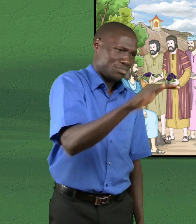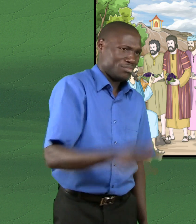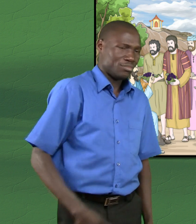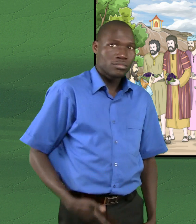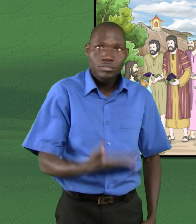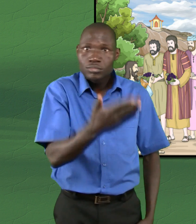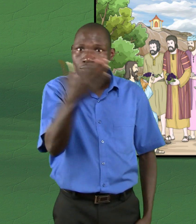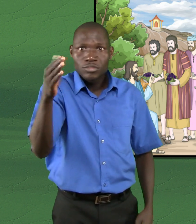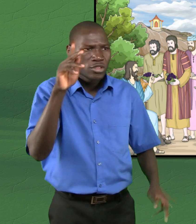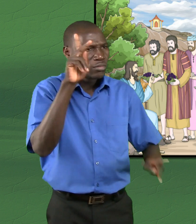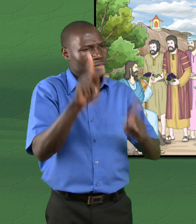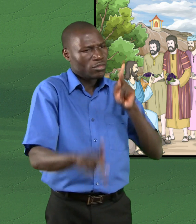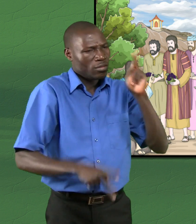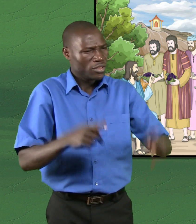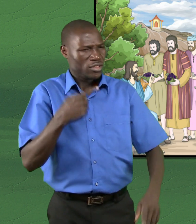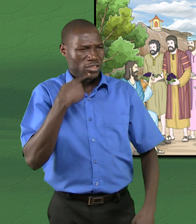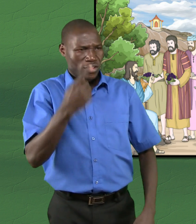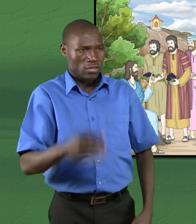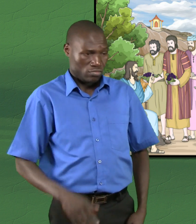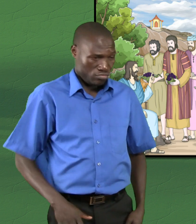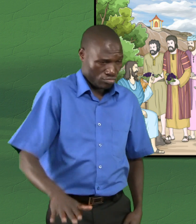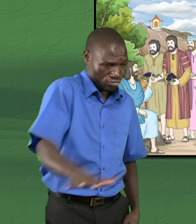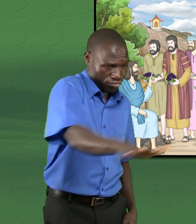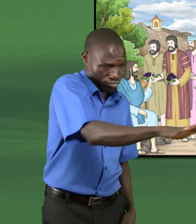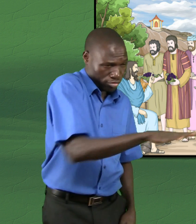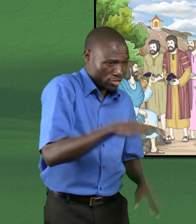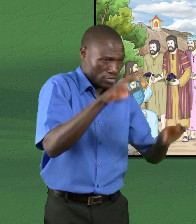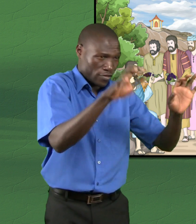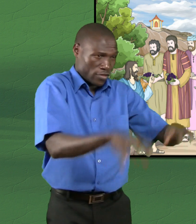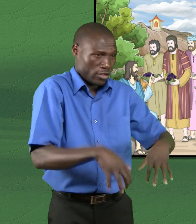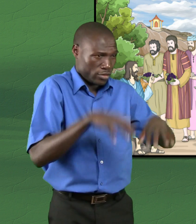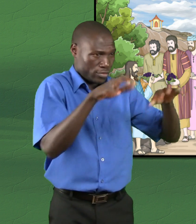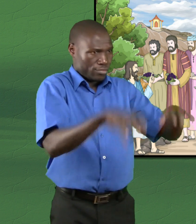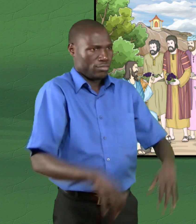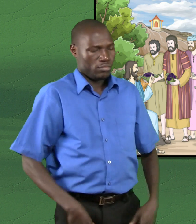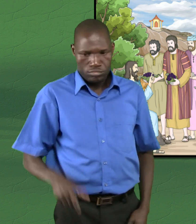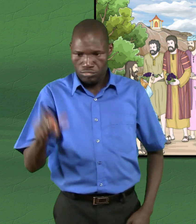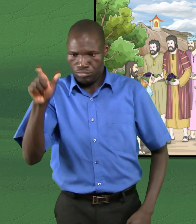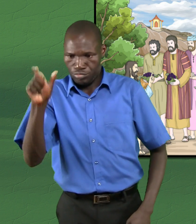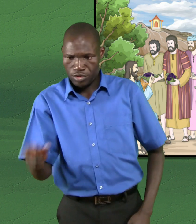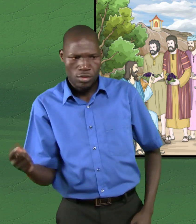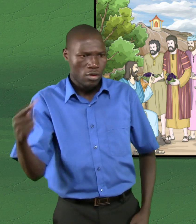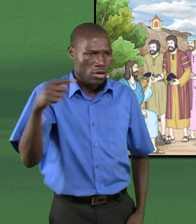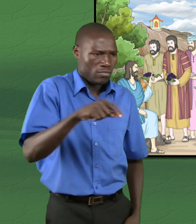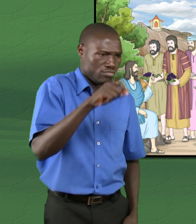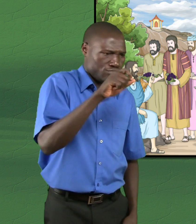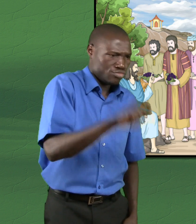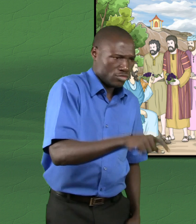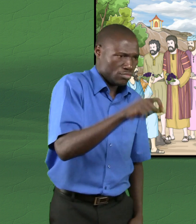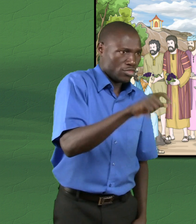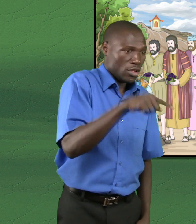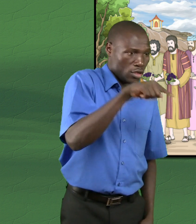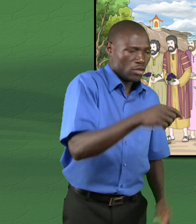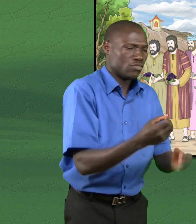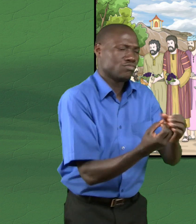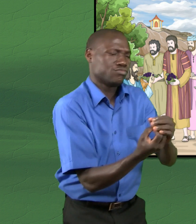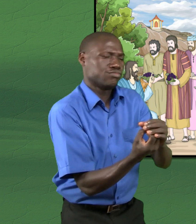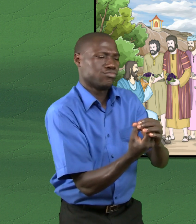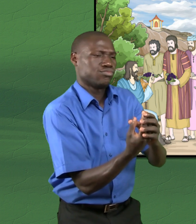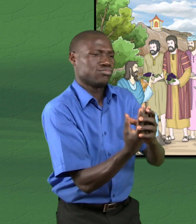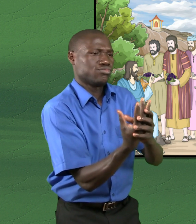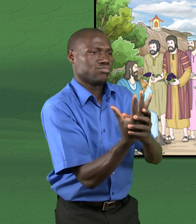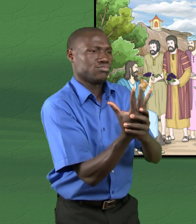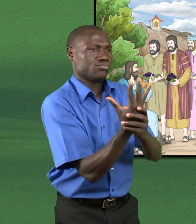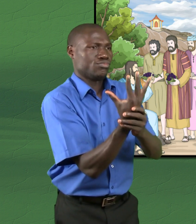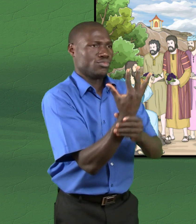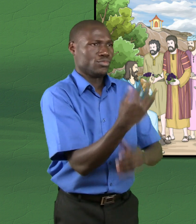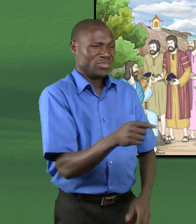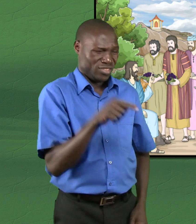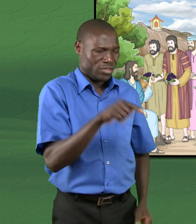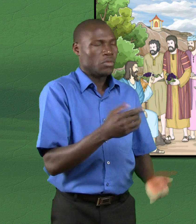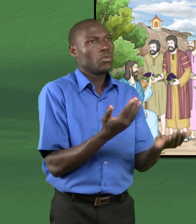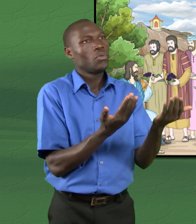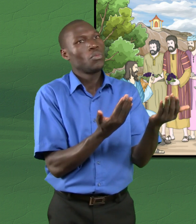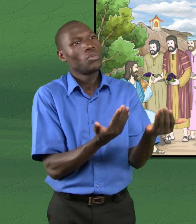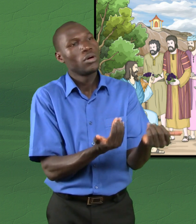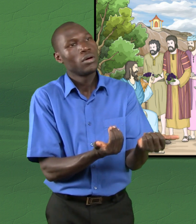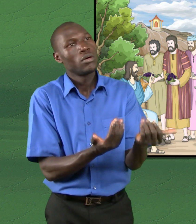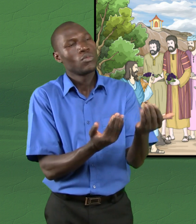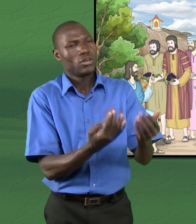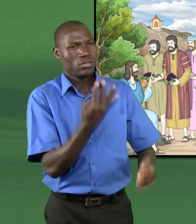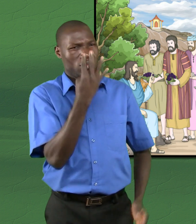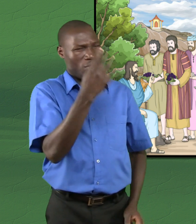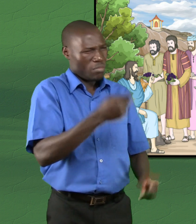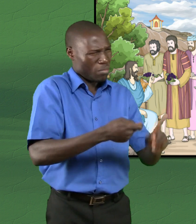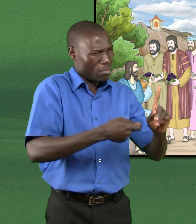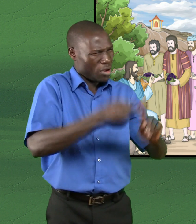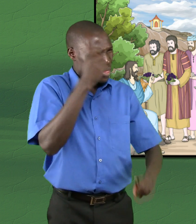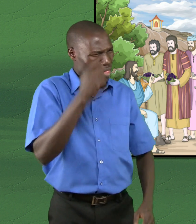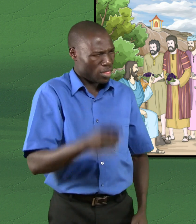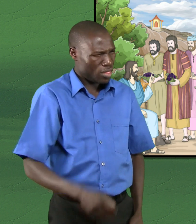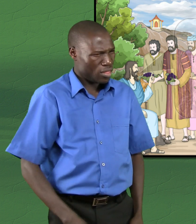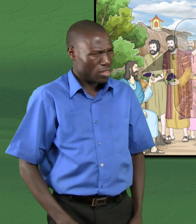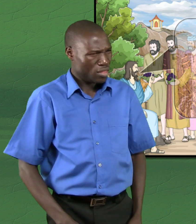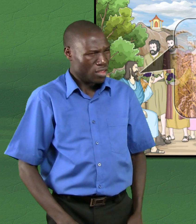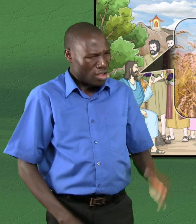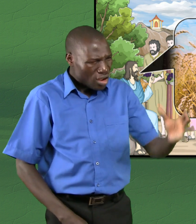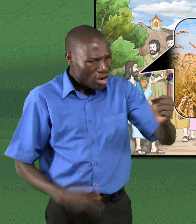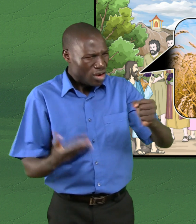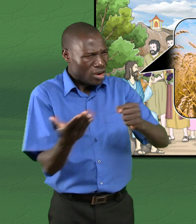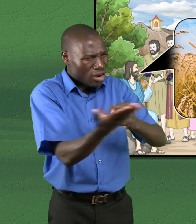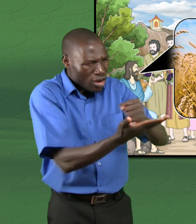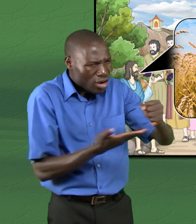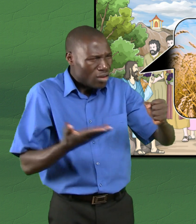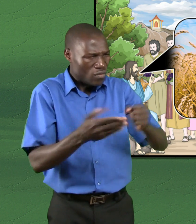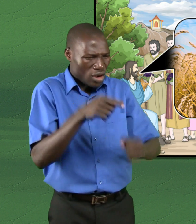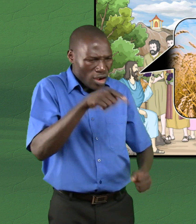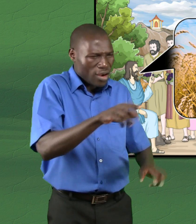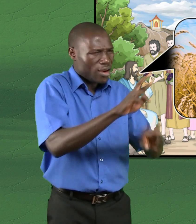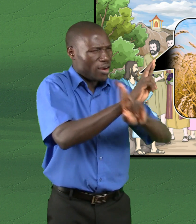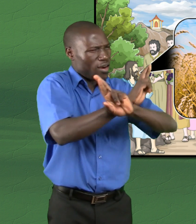Do you not say, ‘There are still four months until the harvest’?